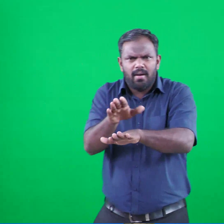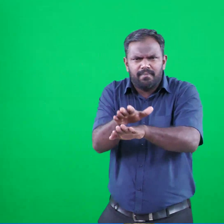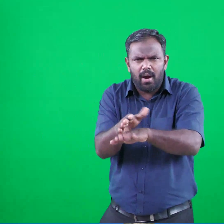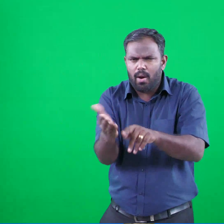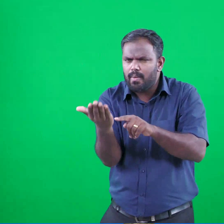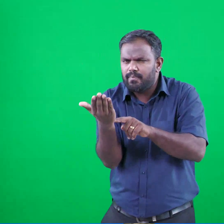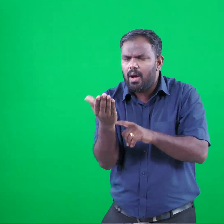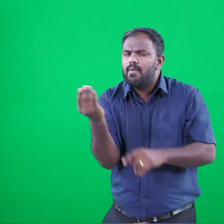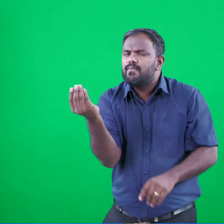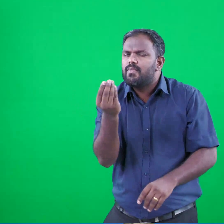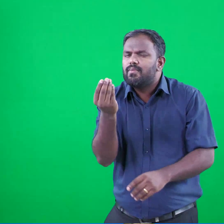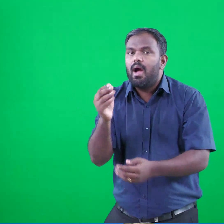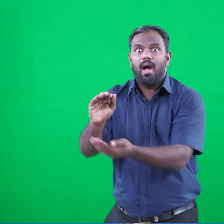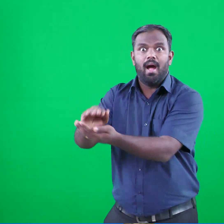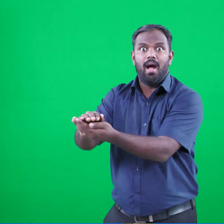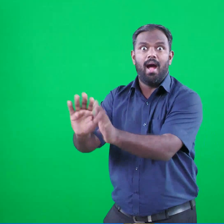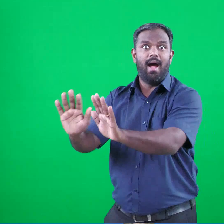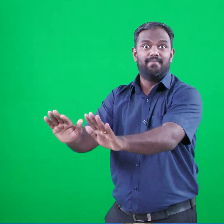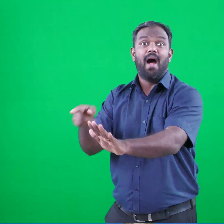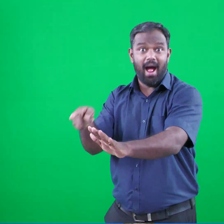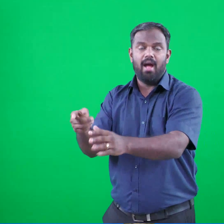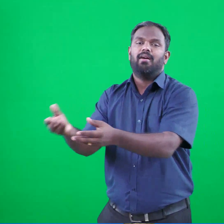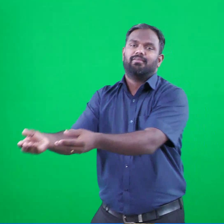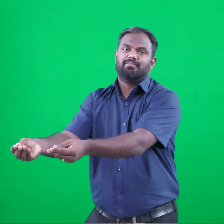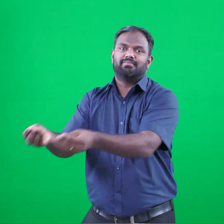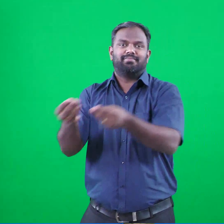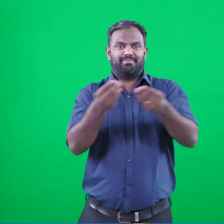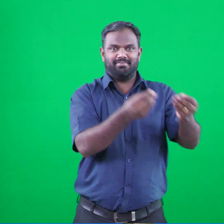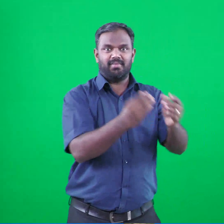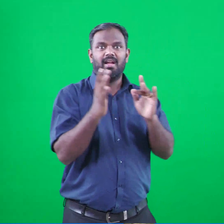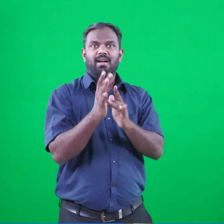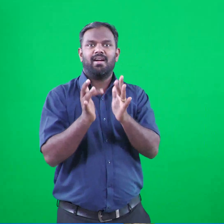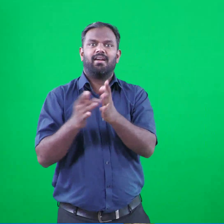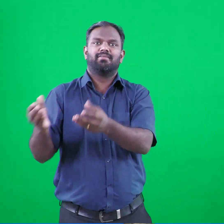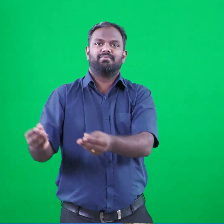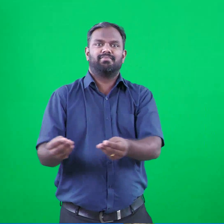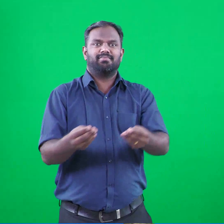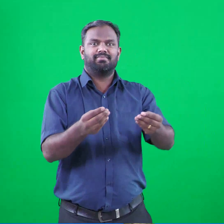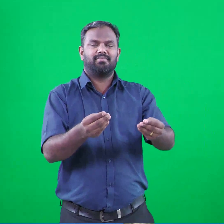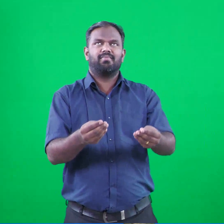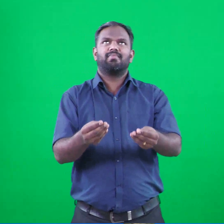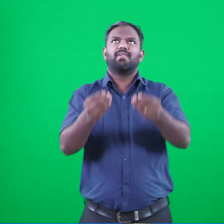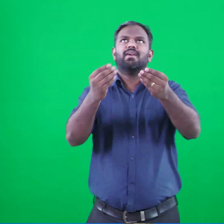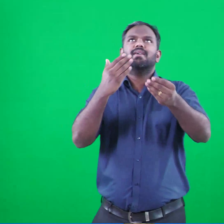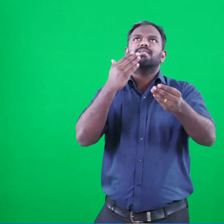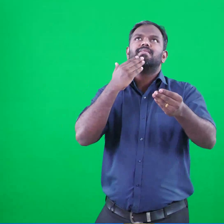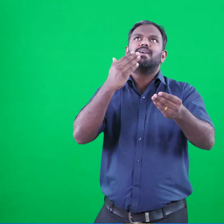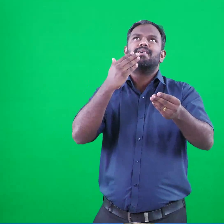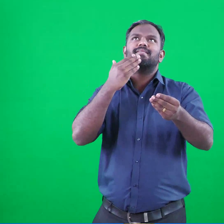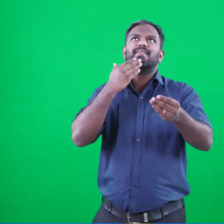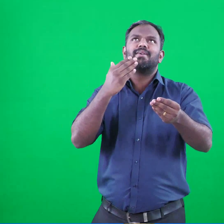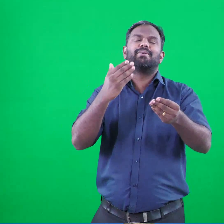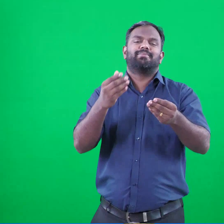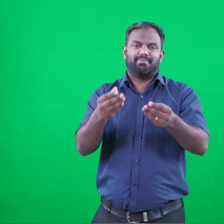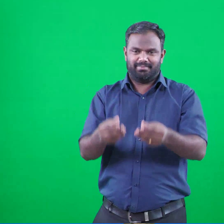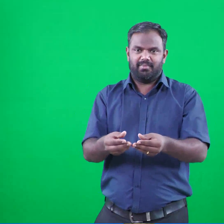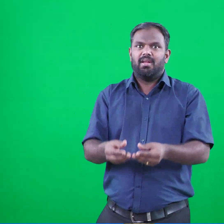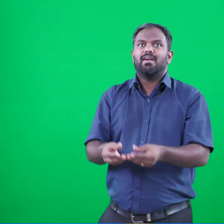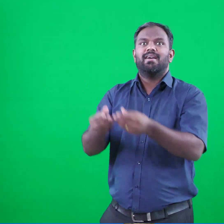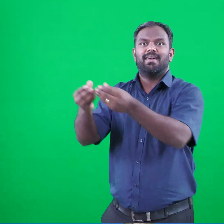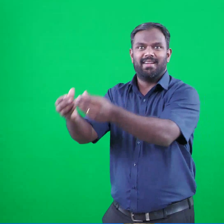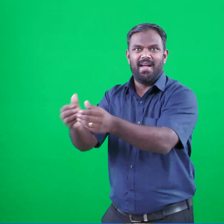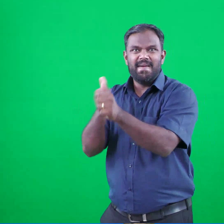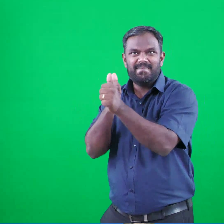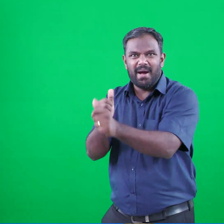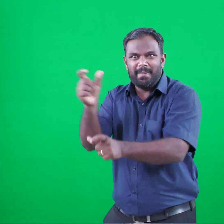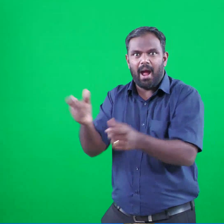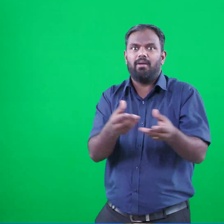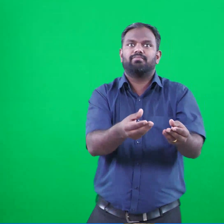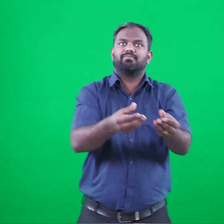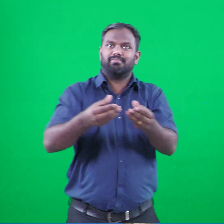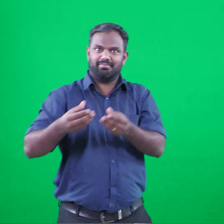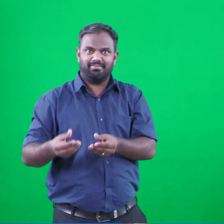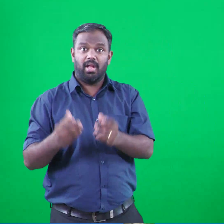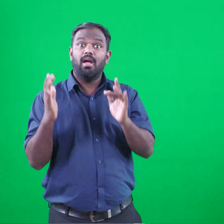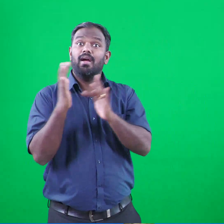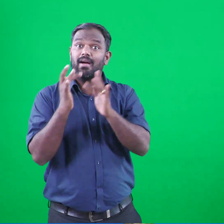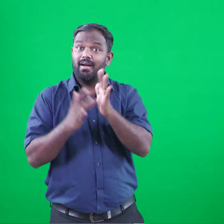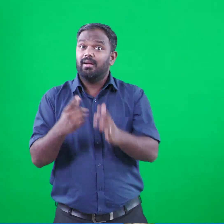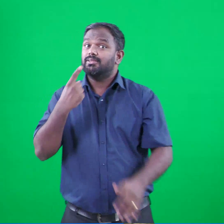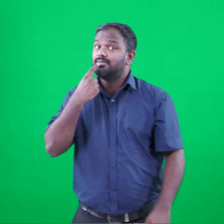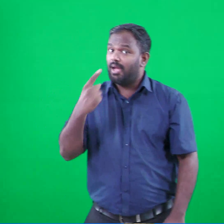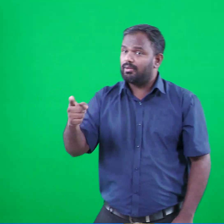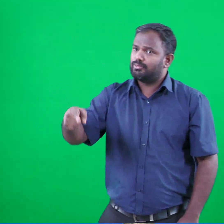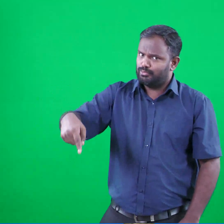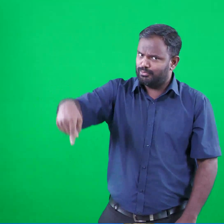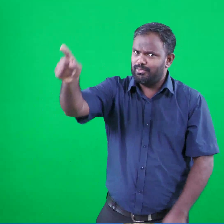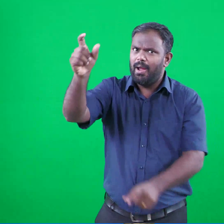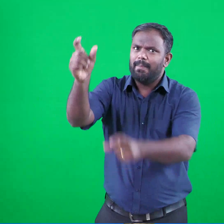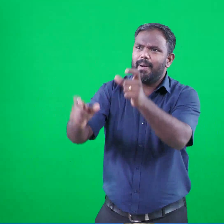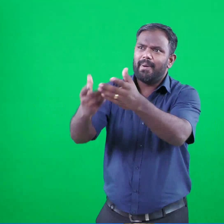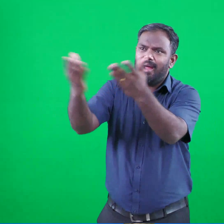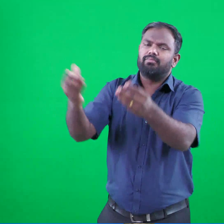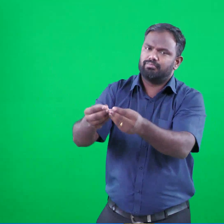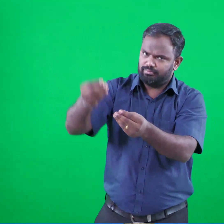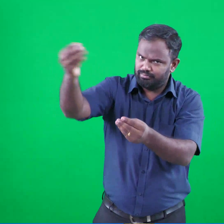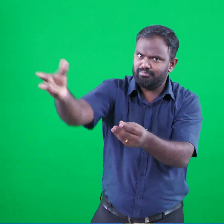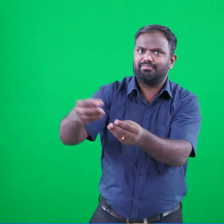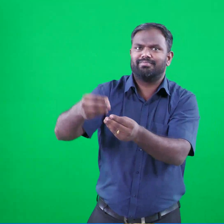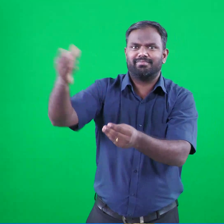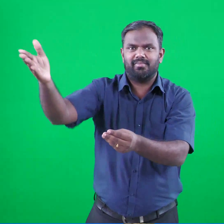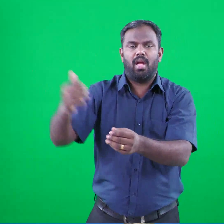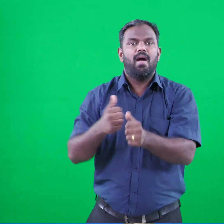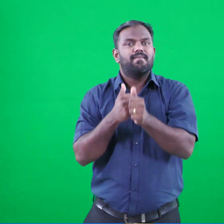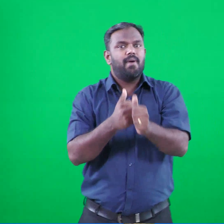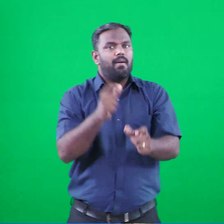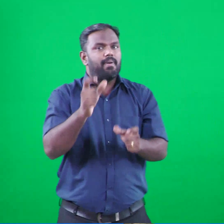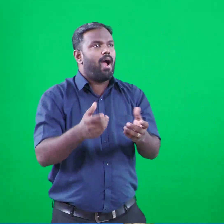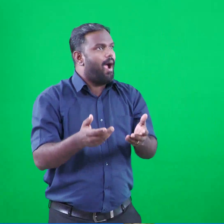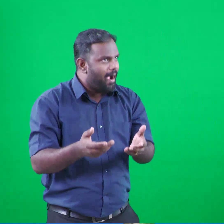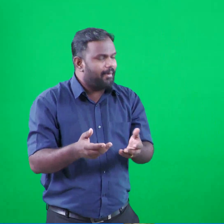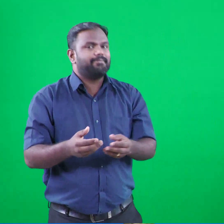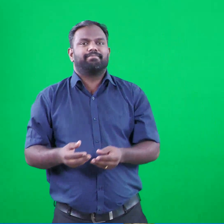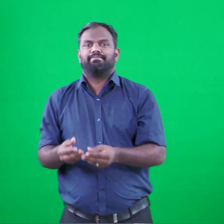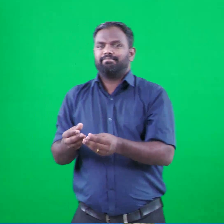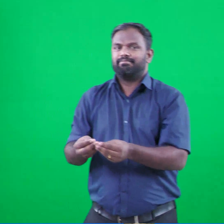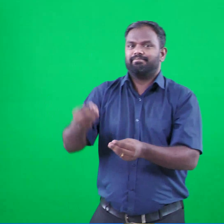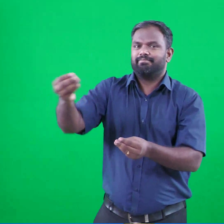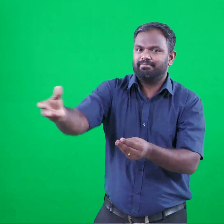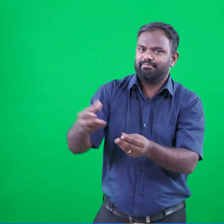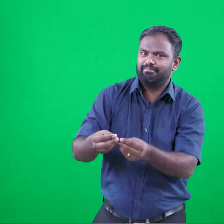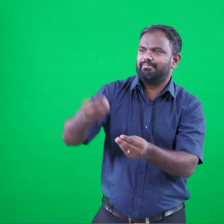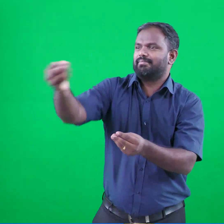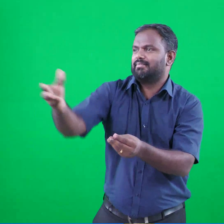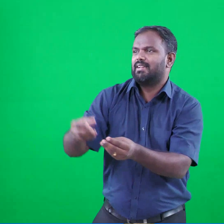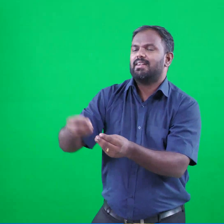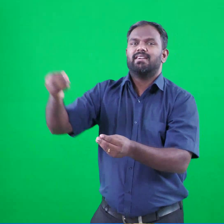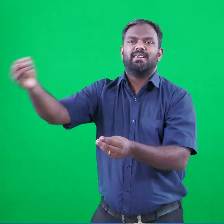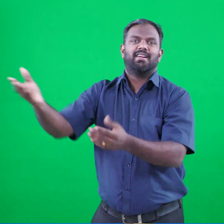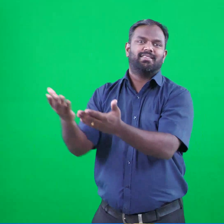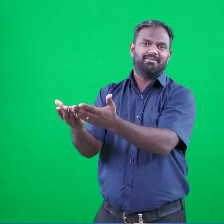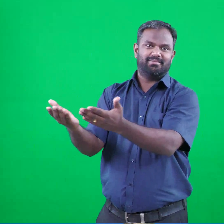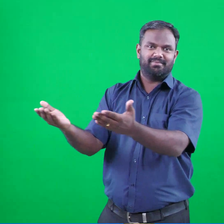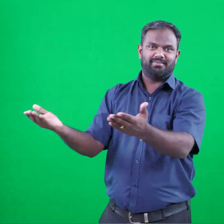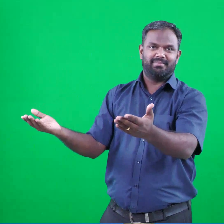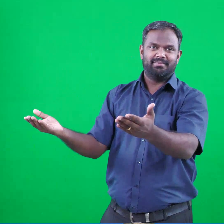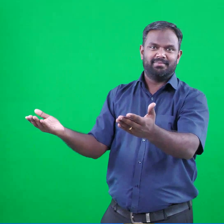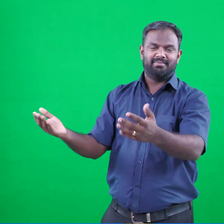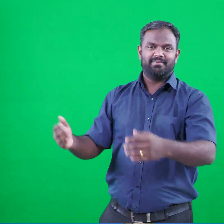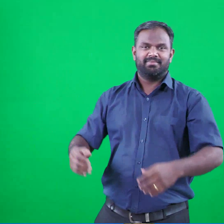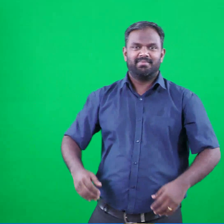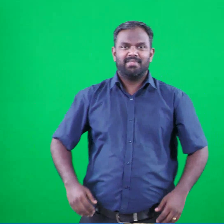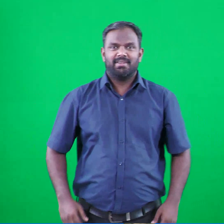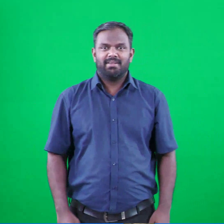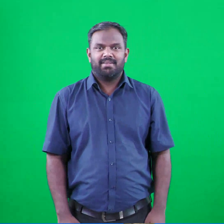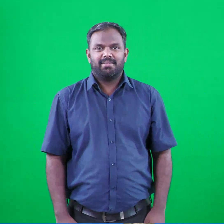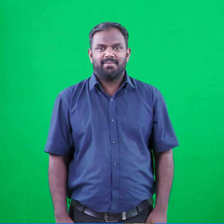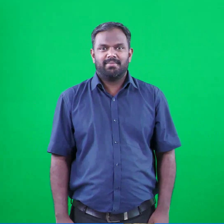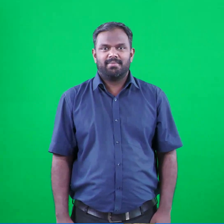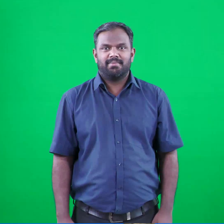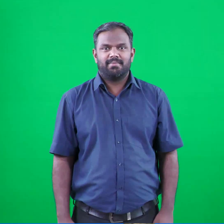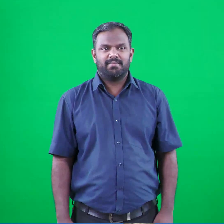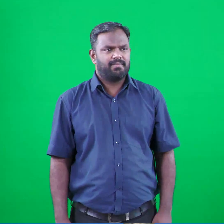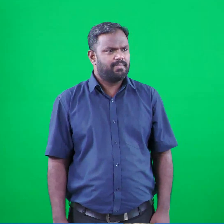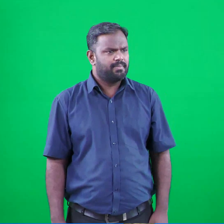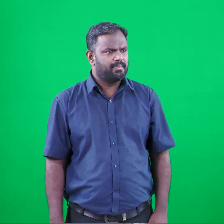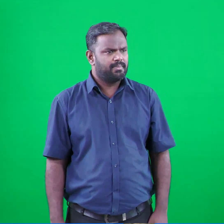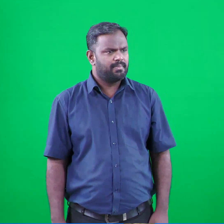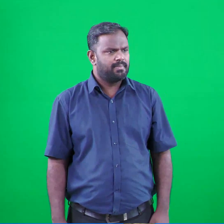They also had a few small fish, and Jesus blessed them and ordered that these be set before them as well.